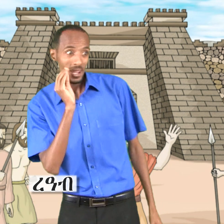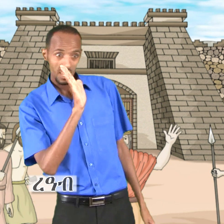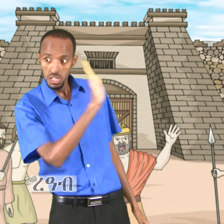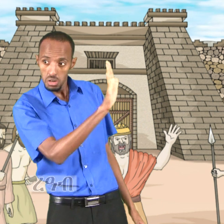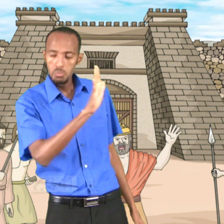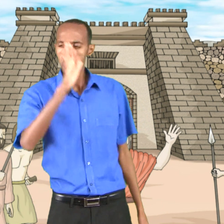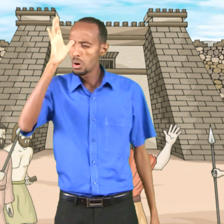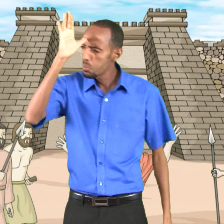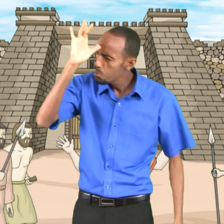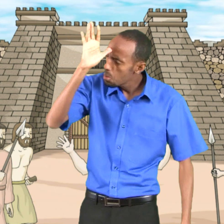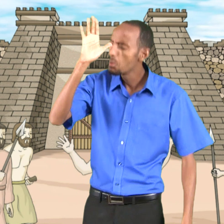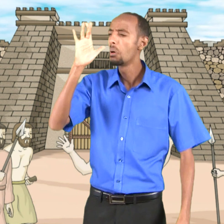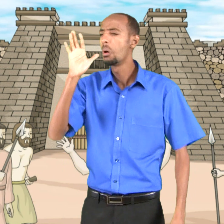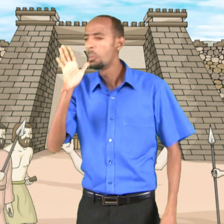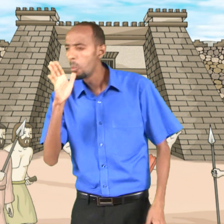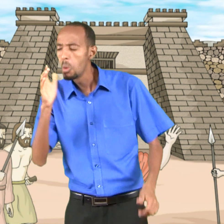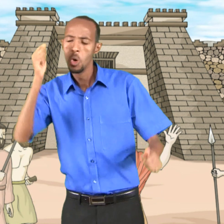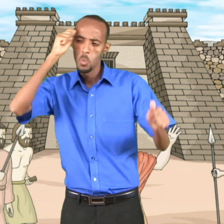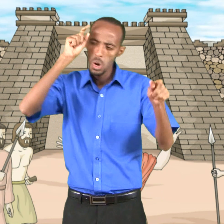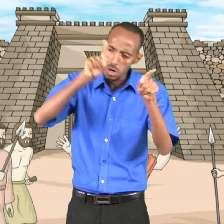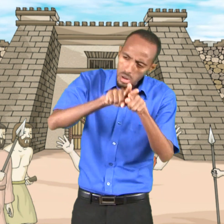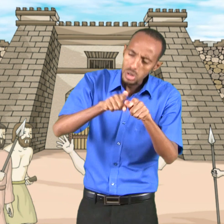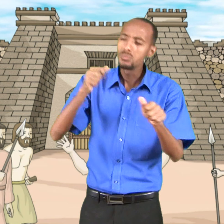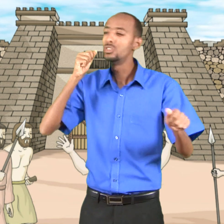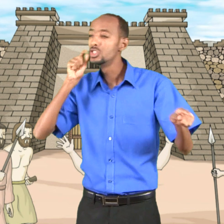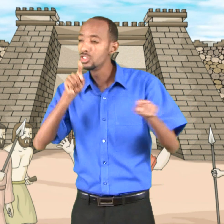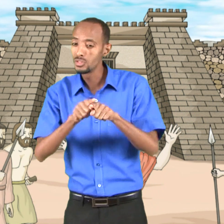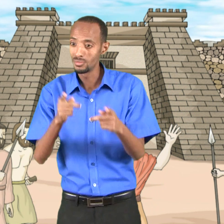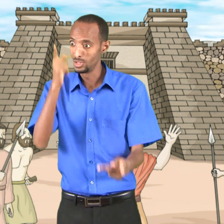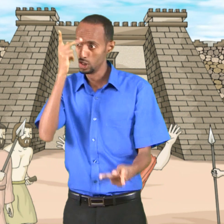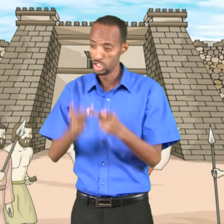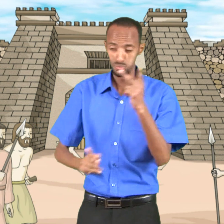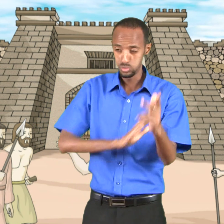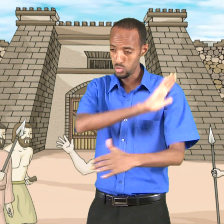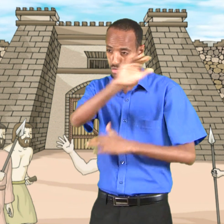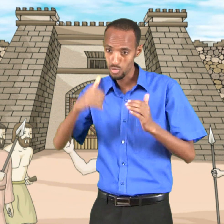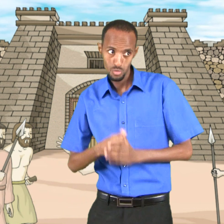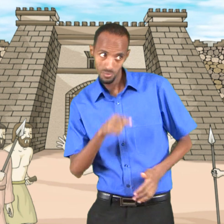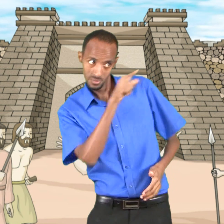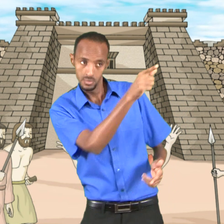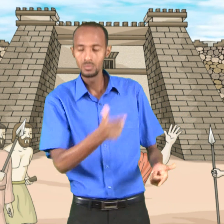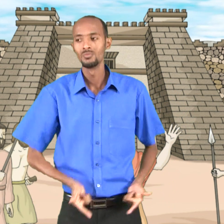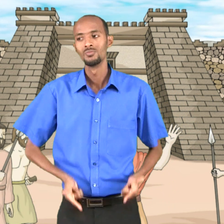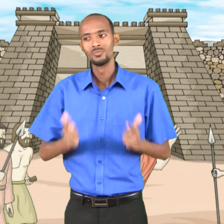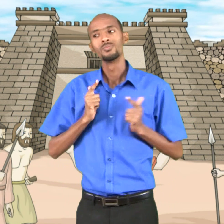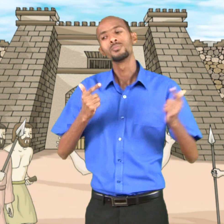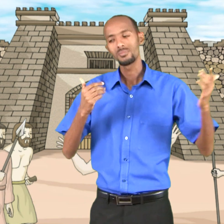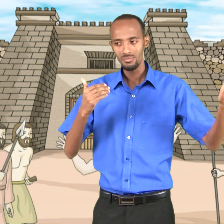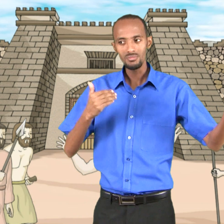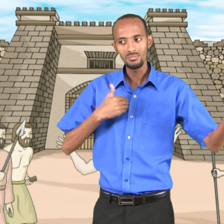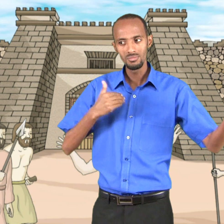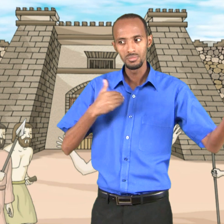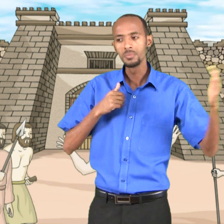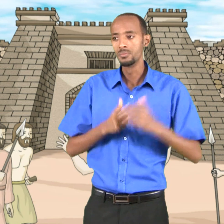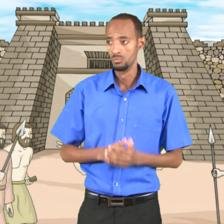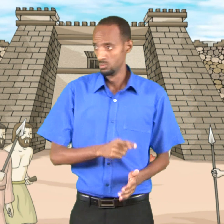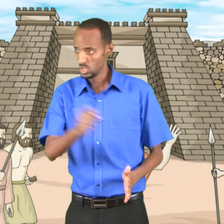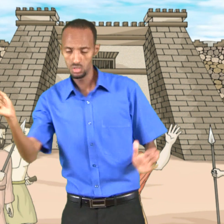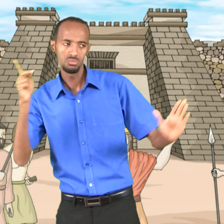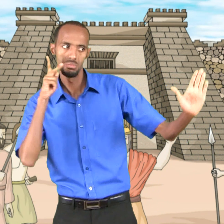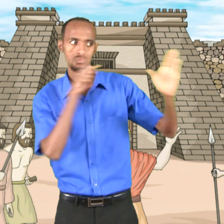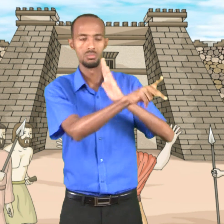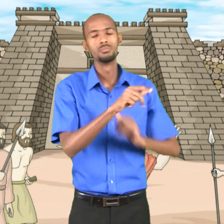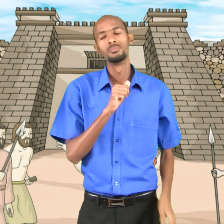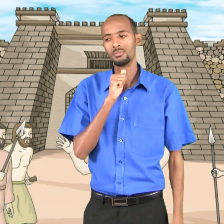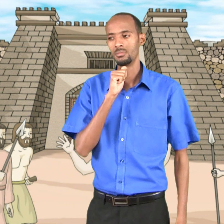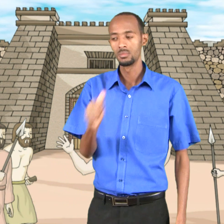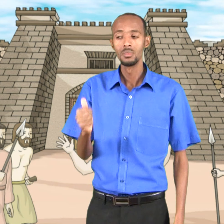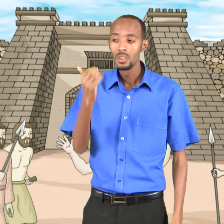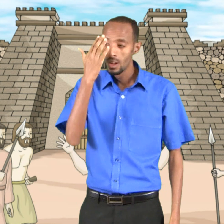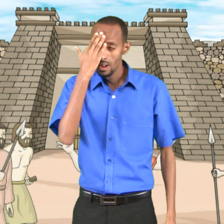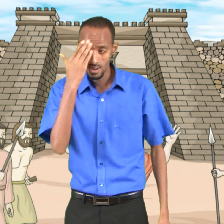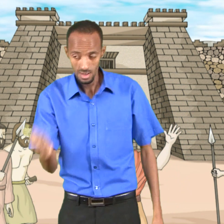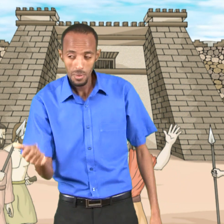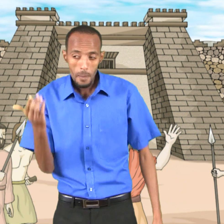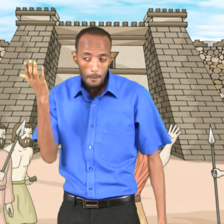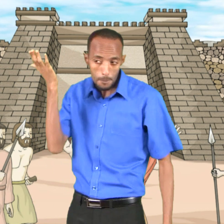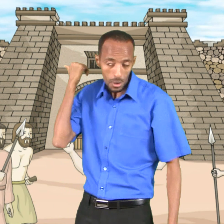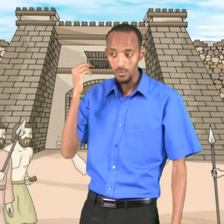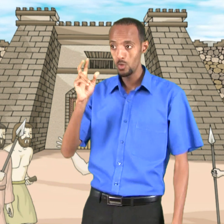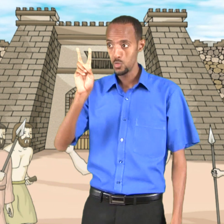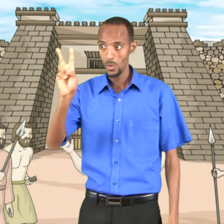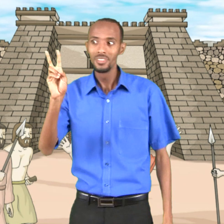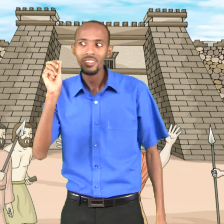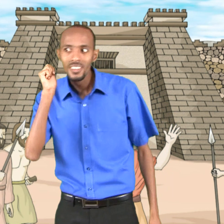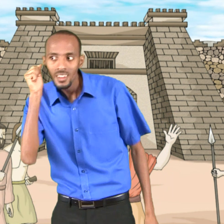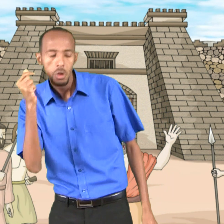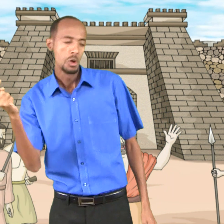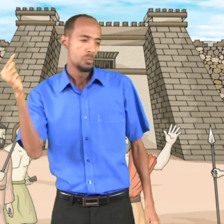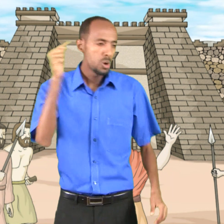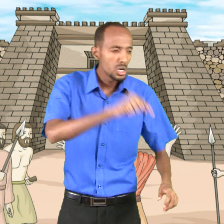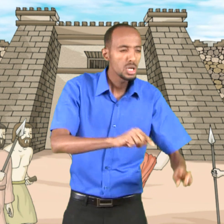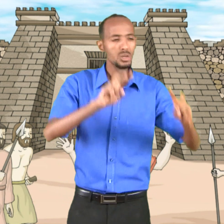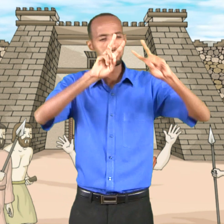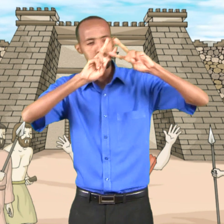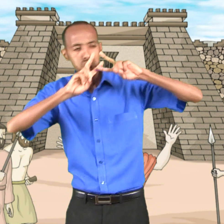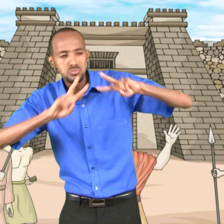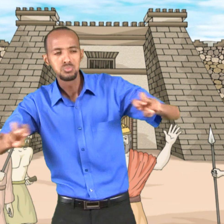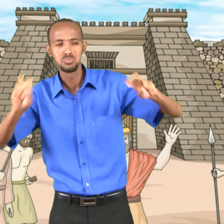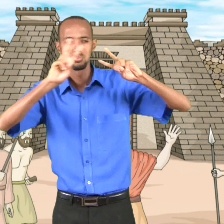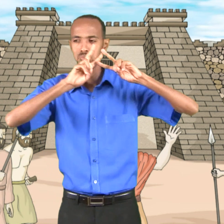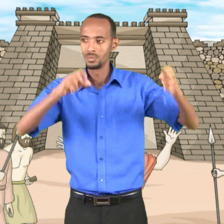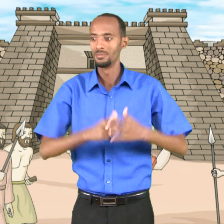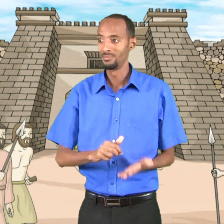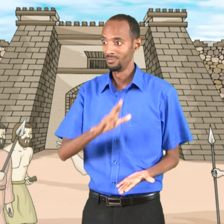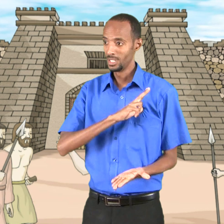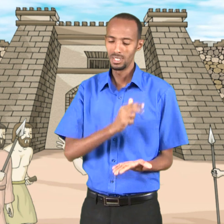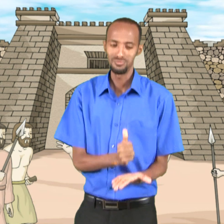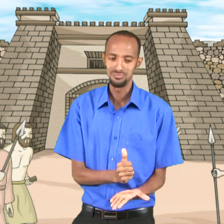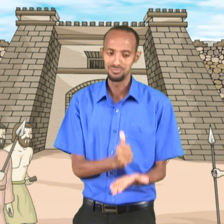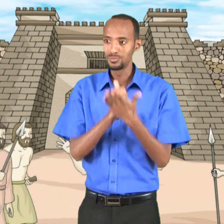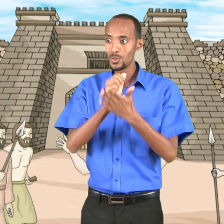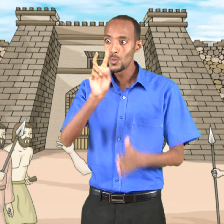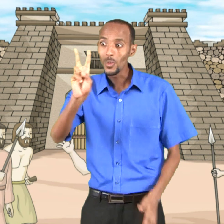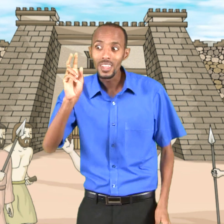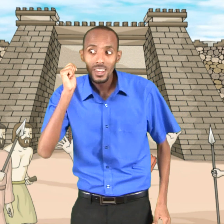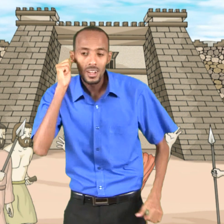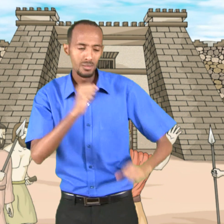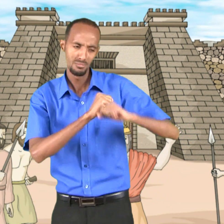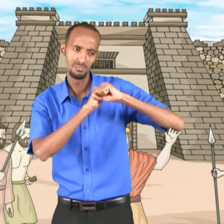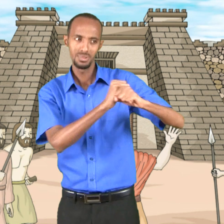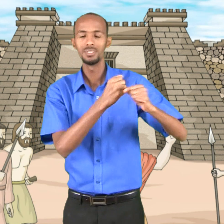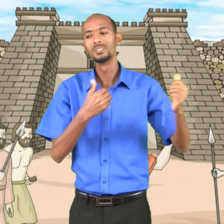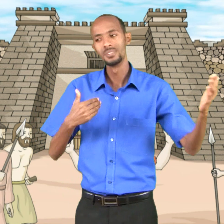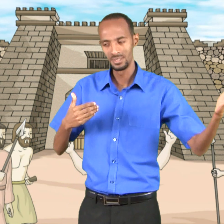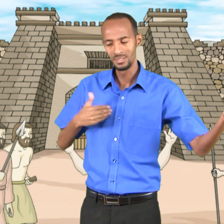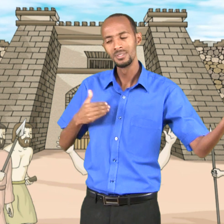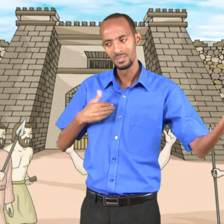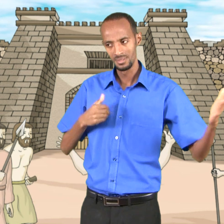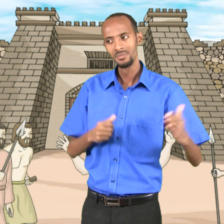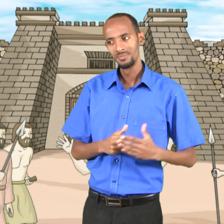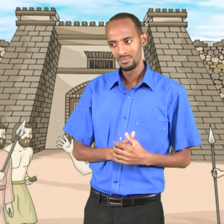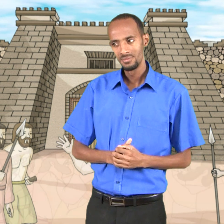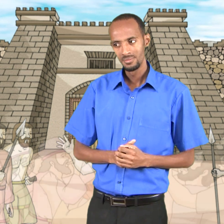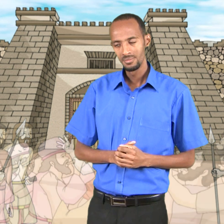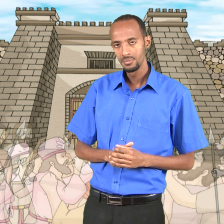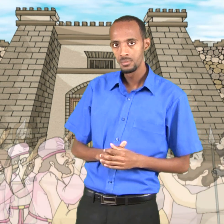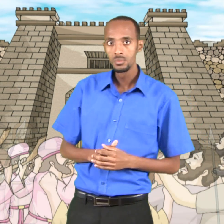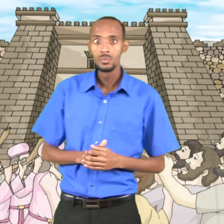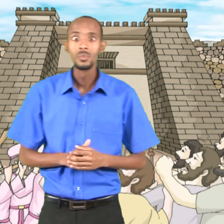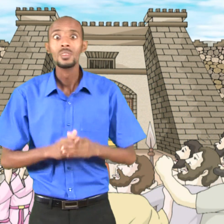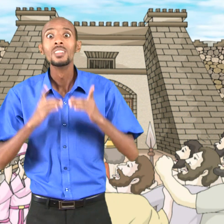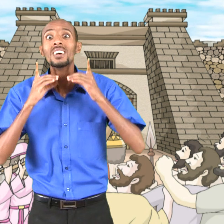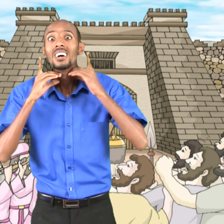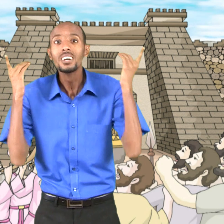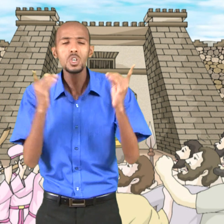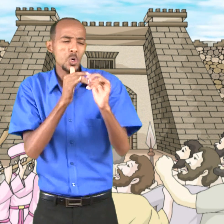For all the silver and gold and all the articles of bronze and iron are holy to the LORD; they must go into His treasury.”